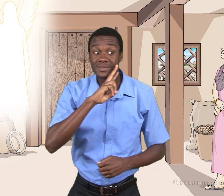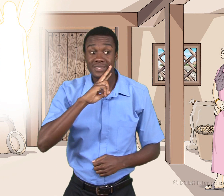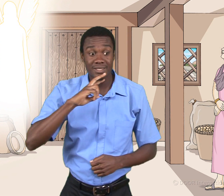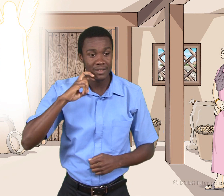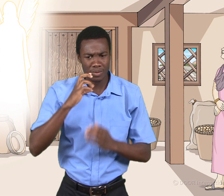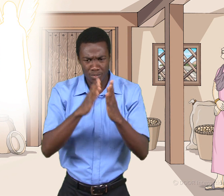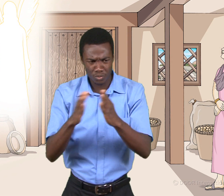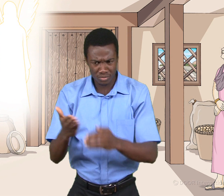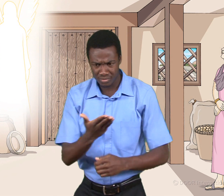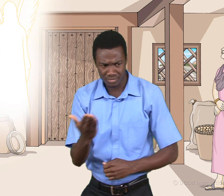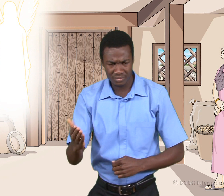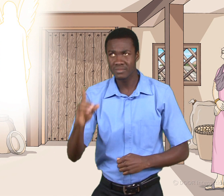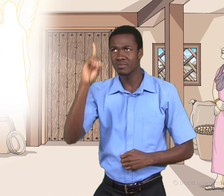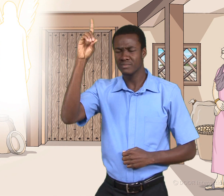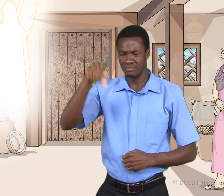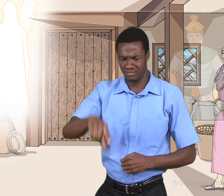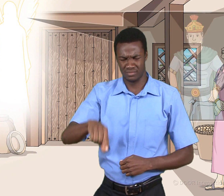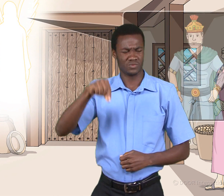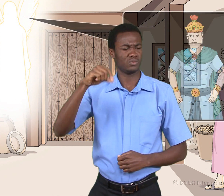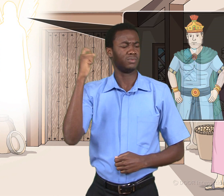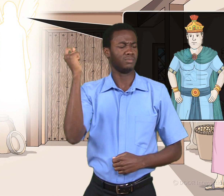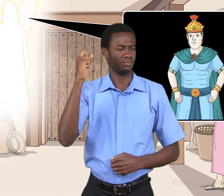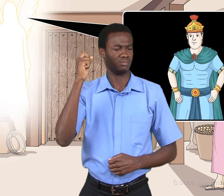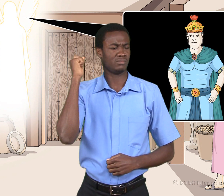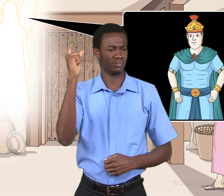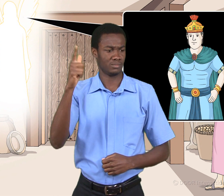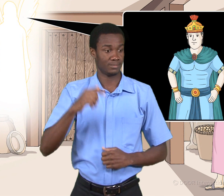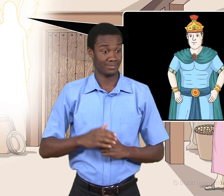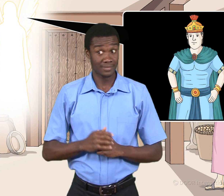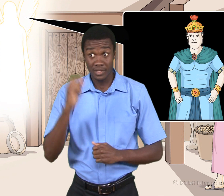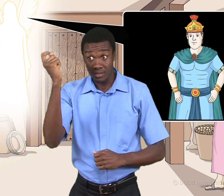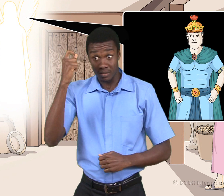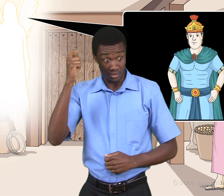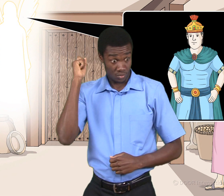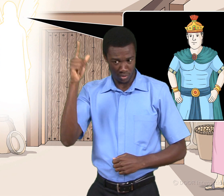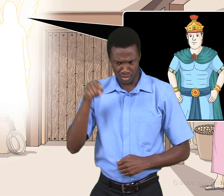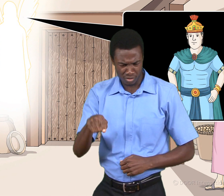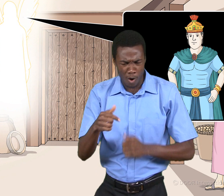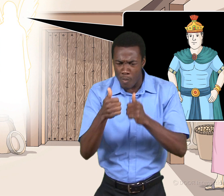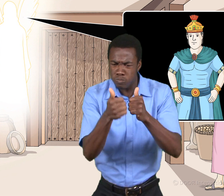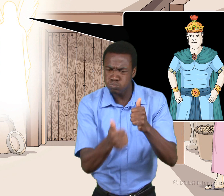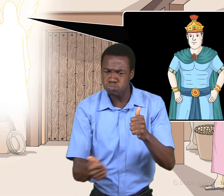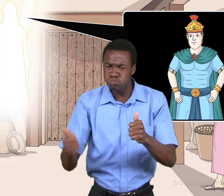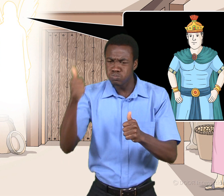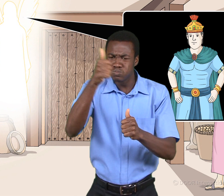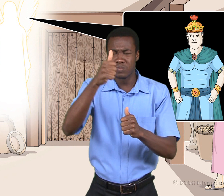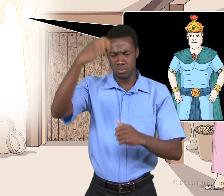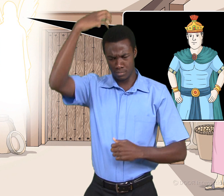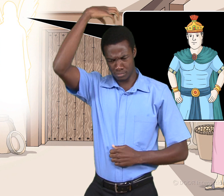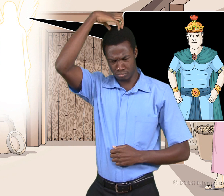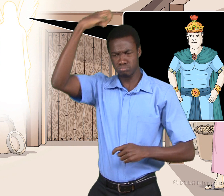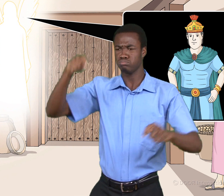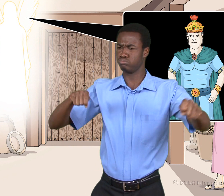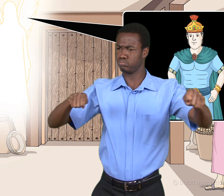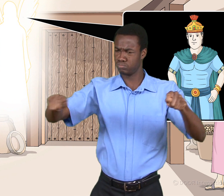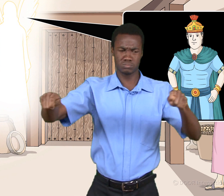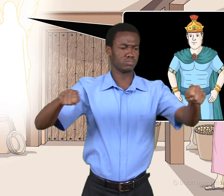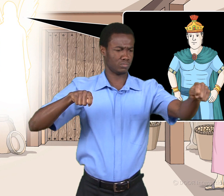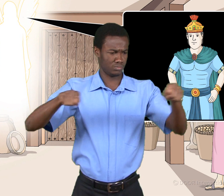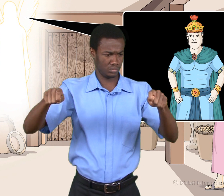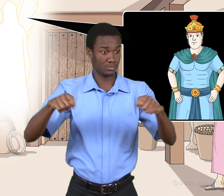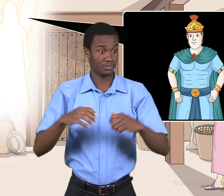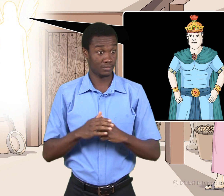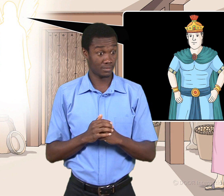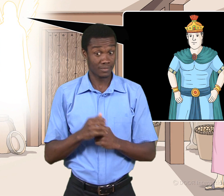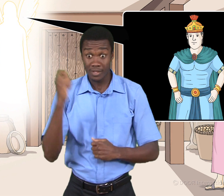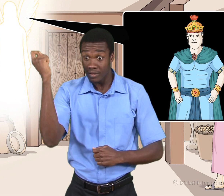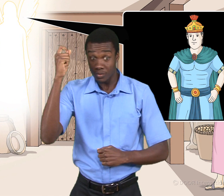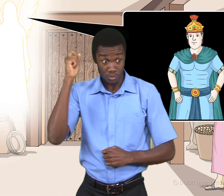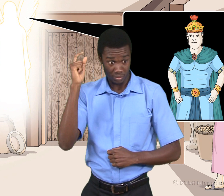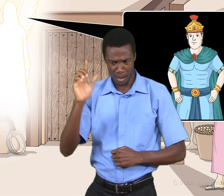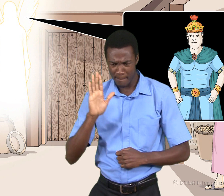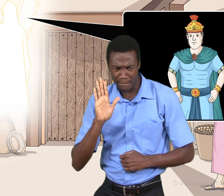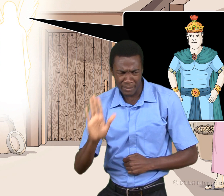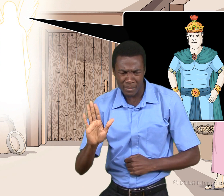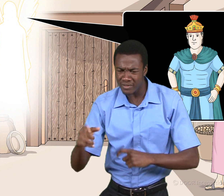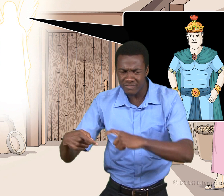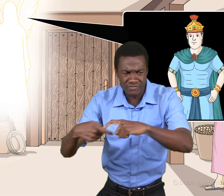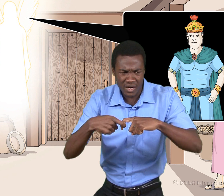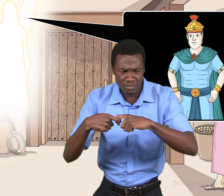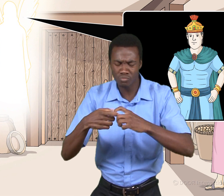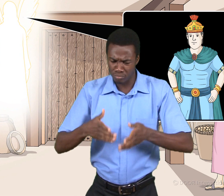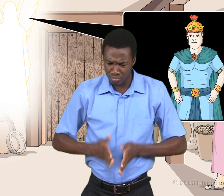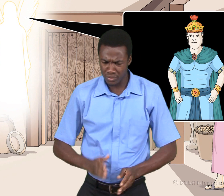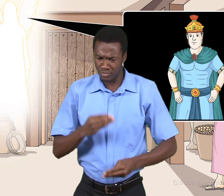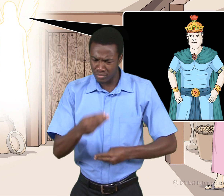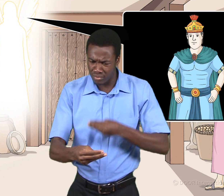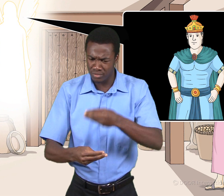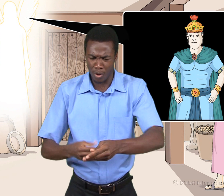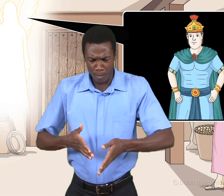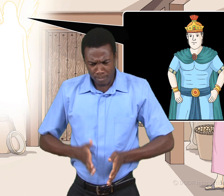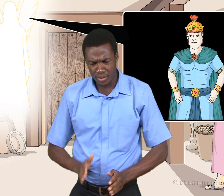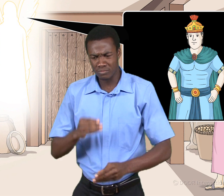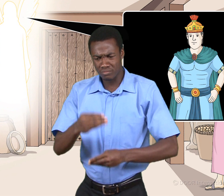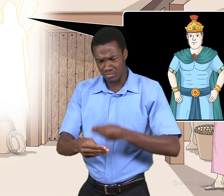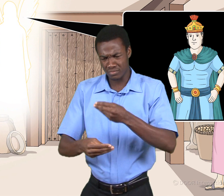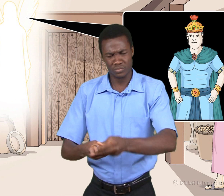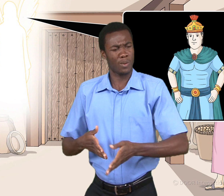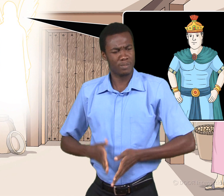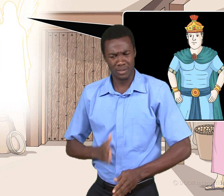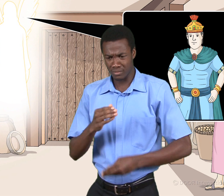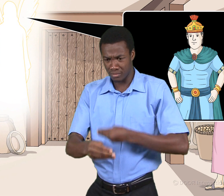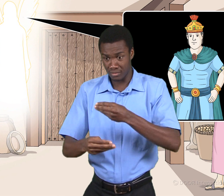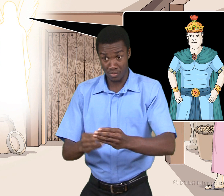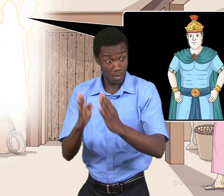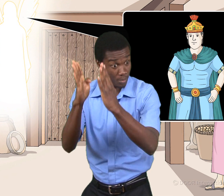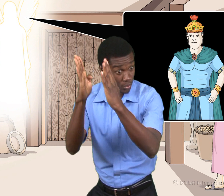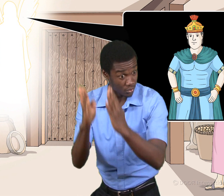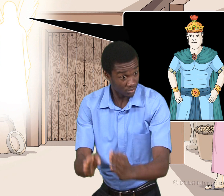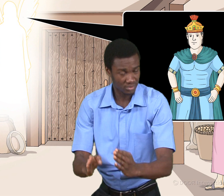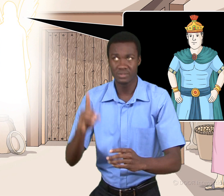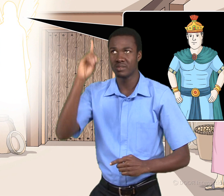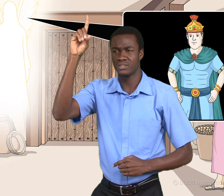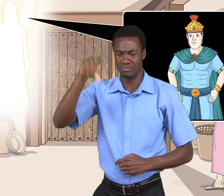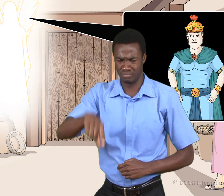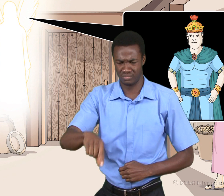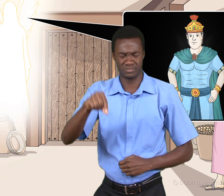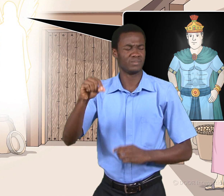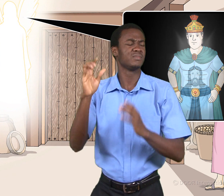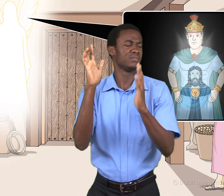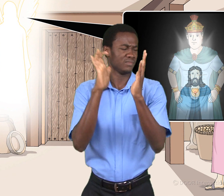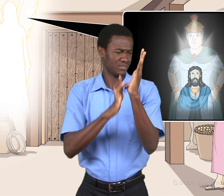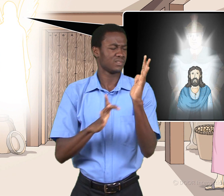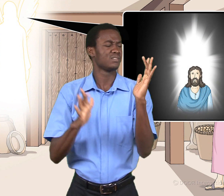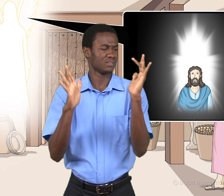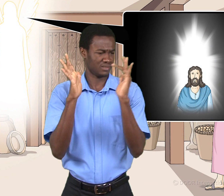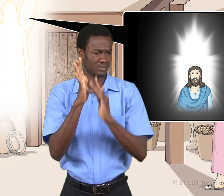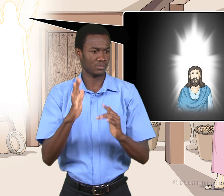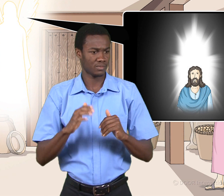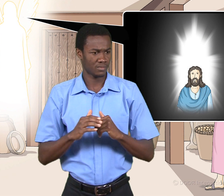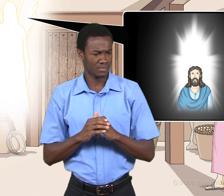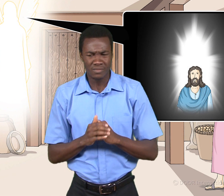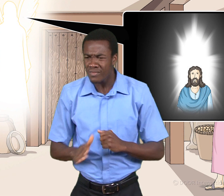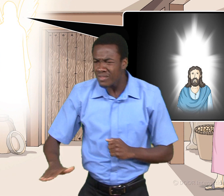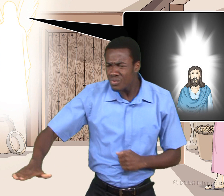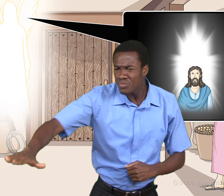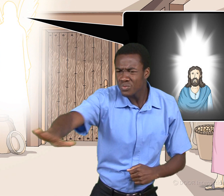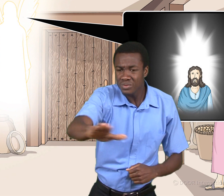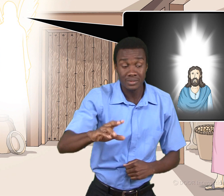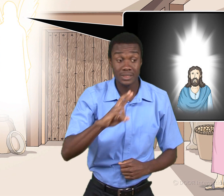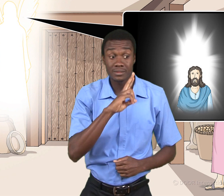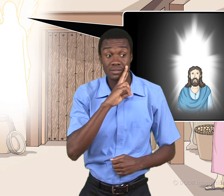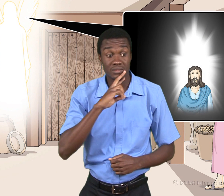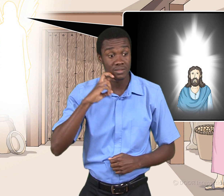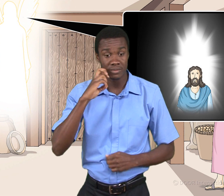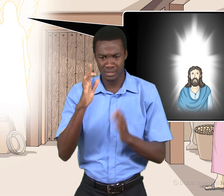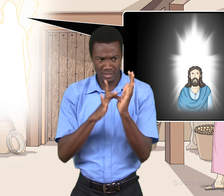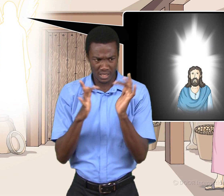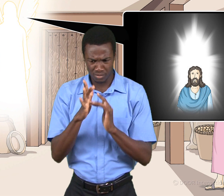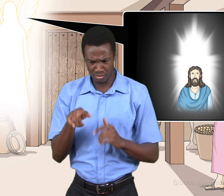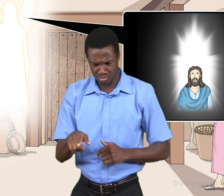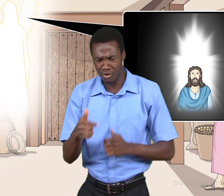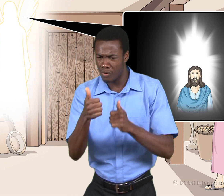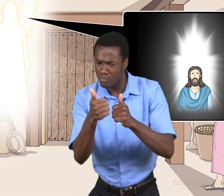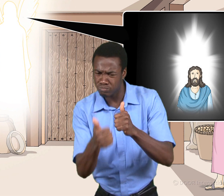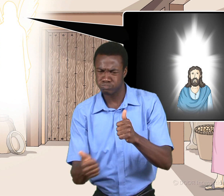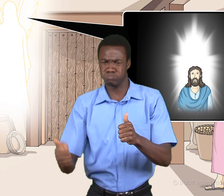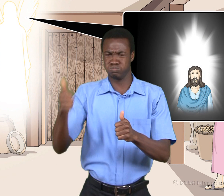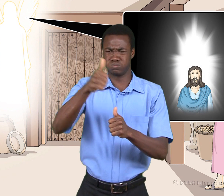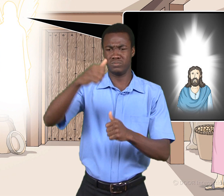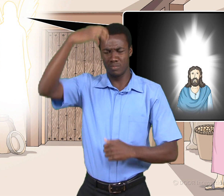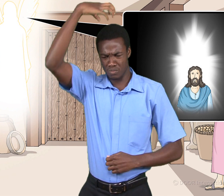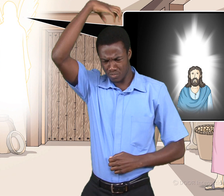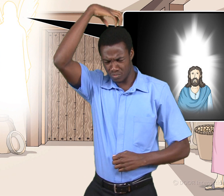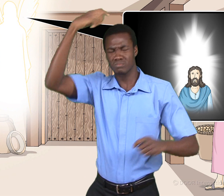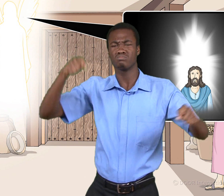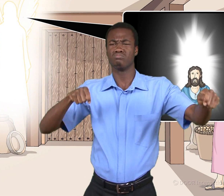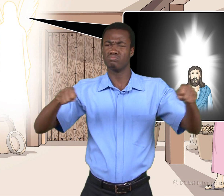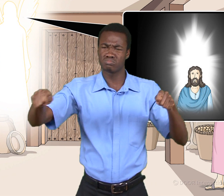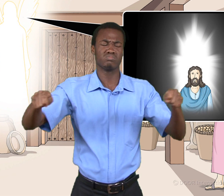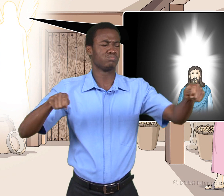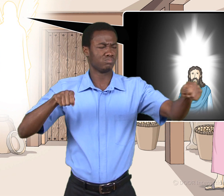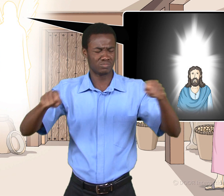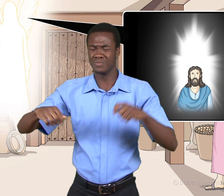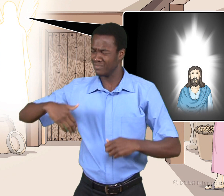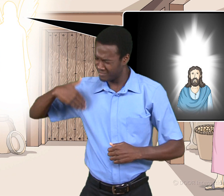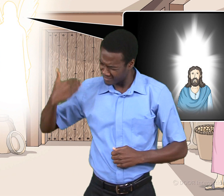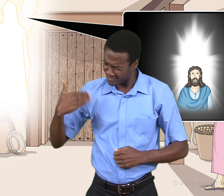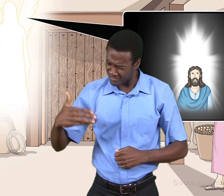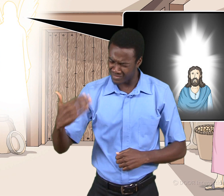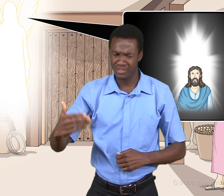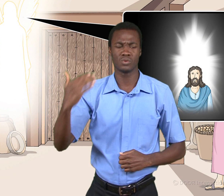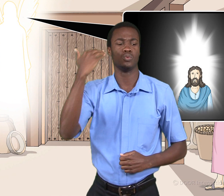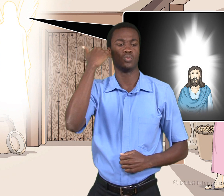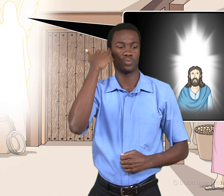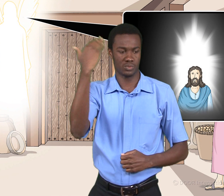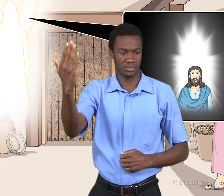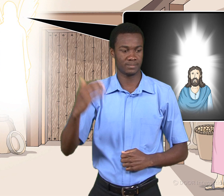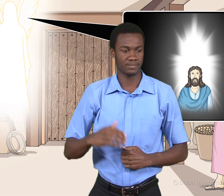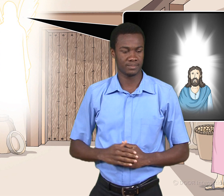The Lord God will give Him the throne of His father David, and He will reign over the house of Jacob forever.